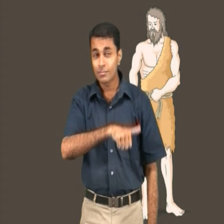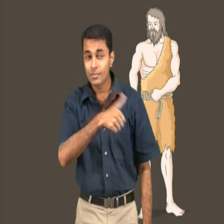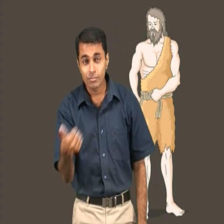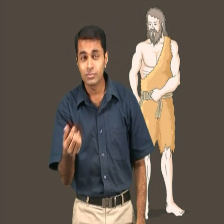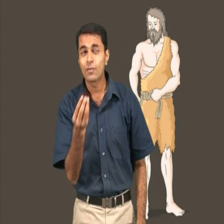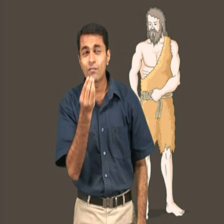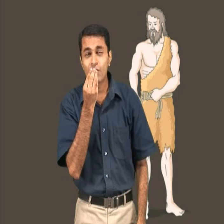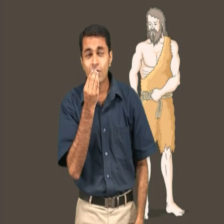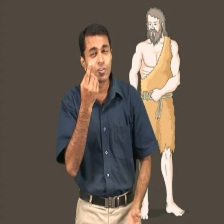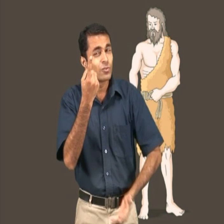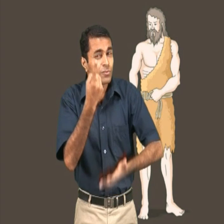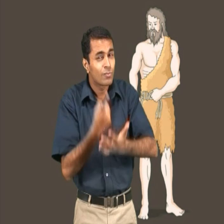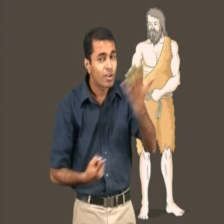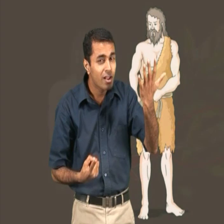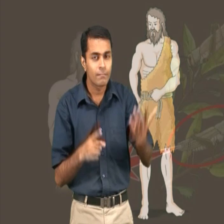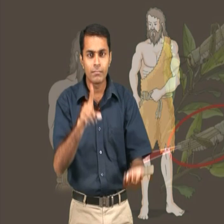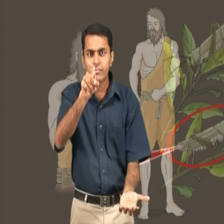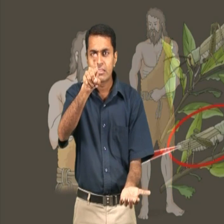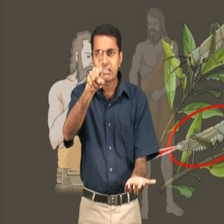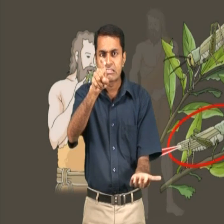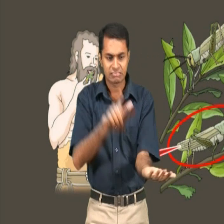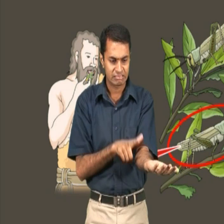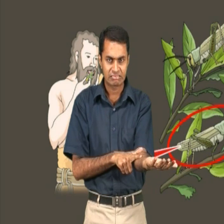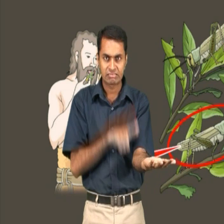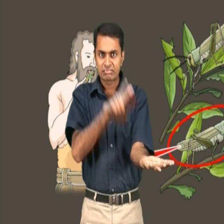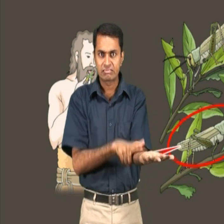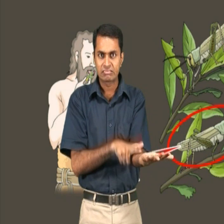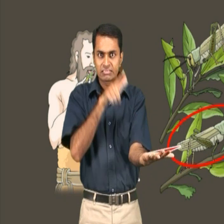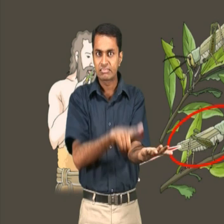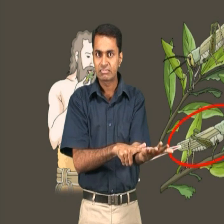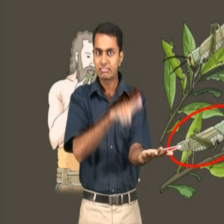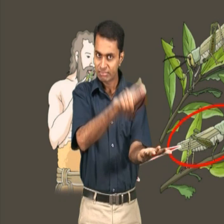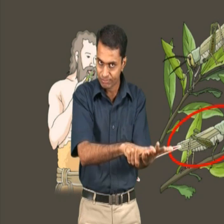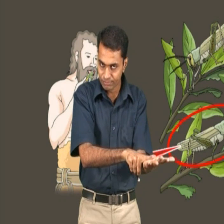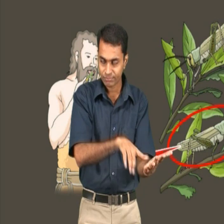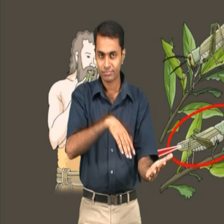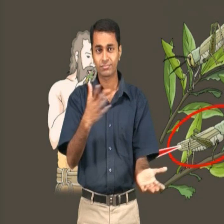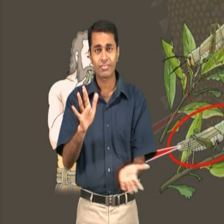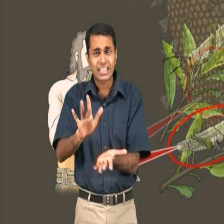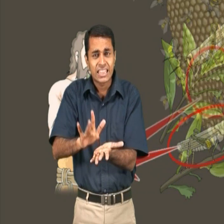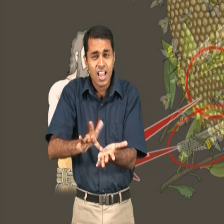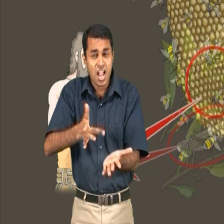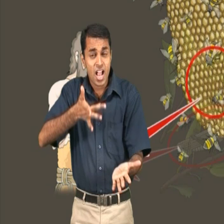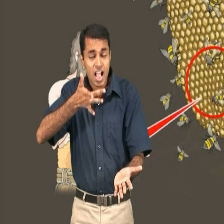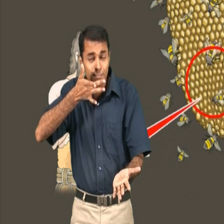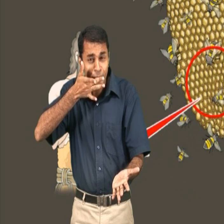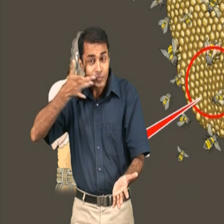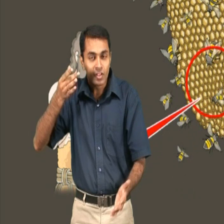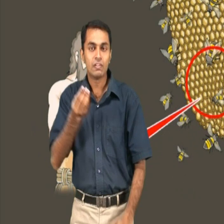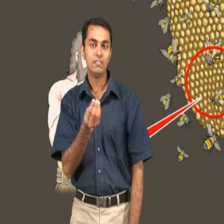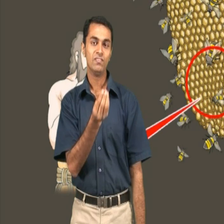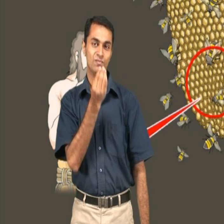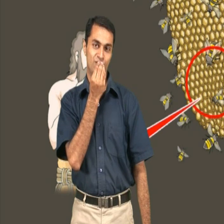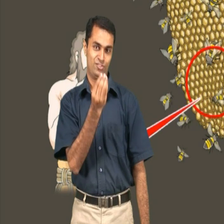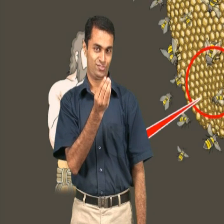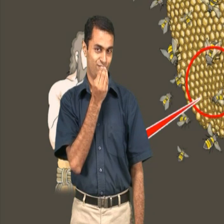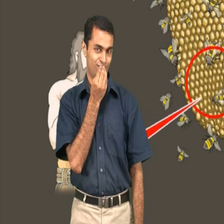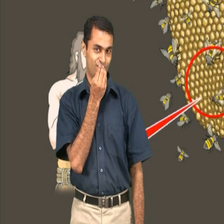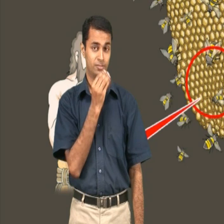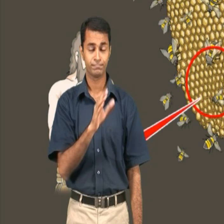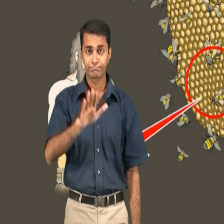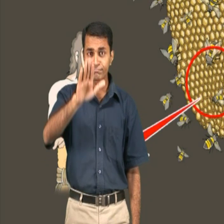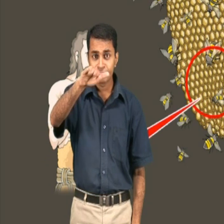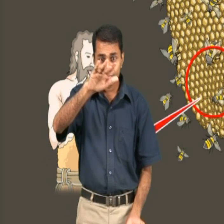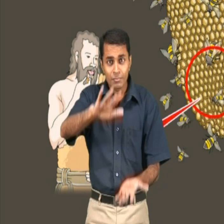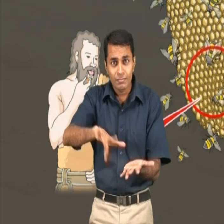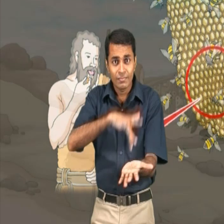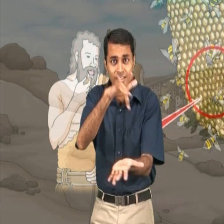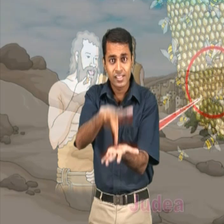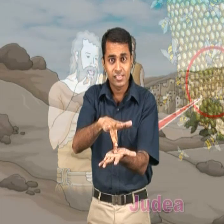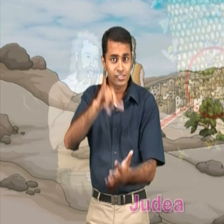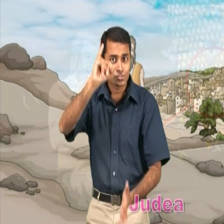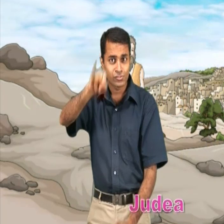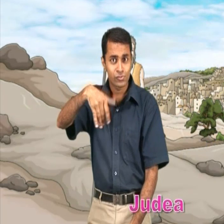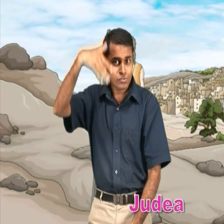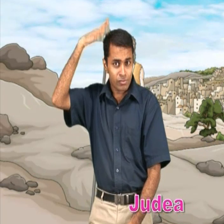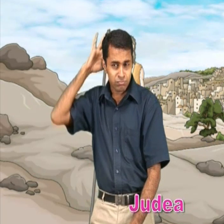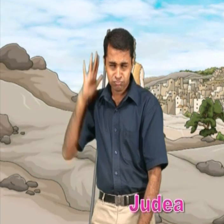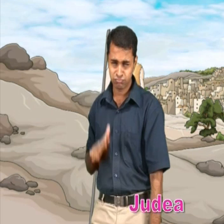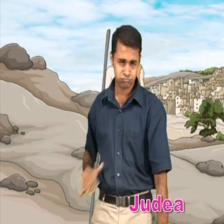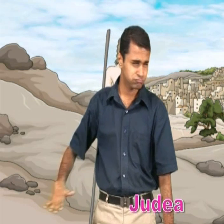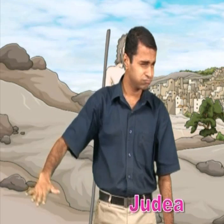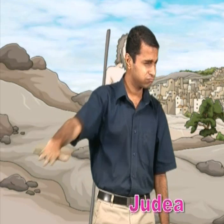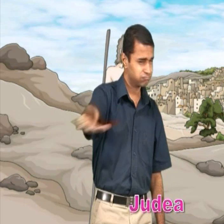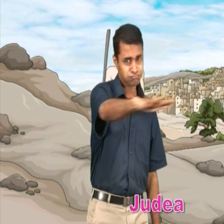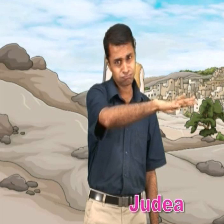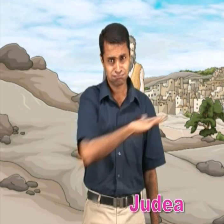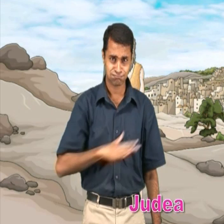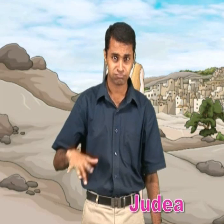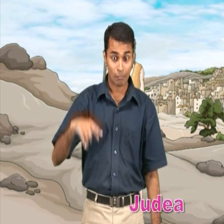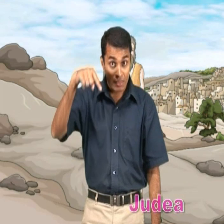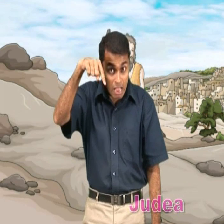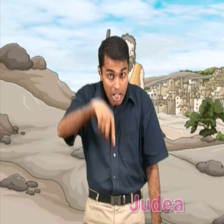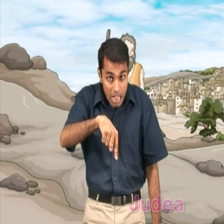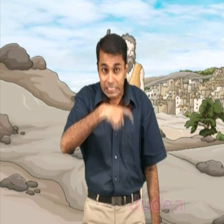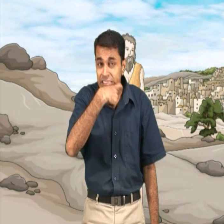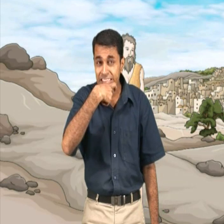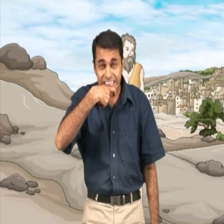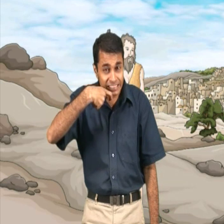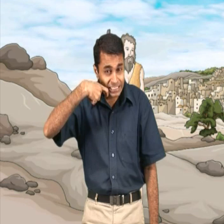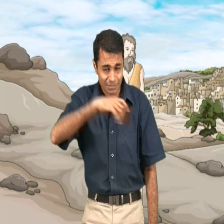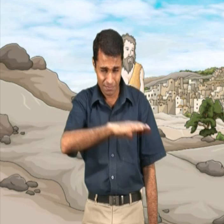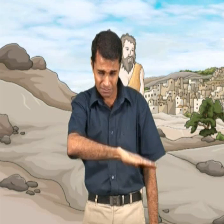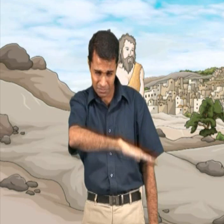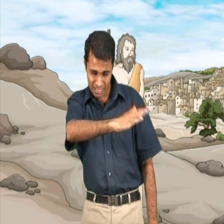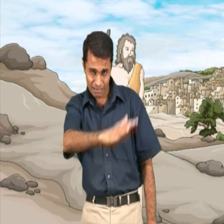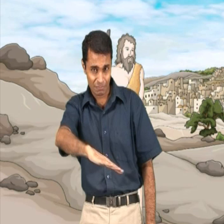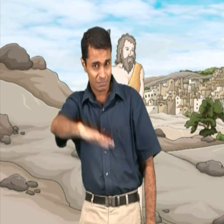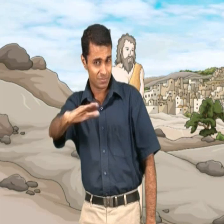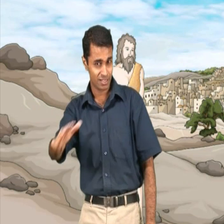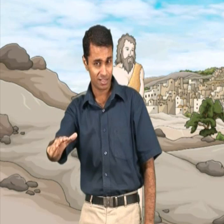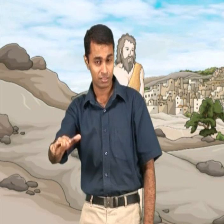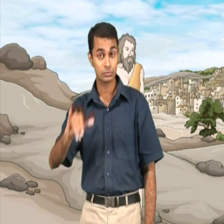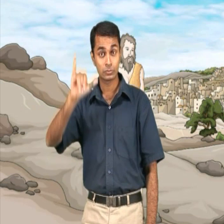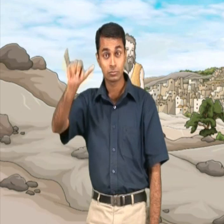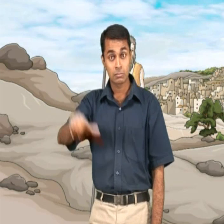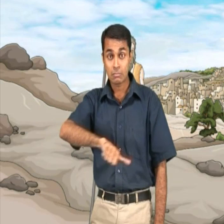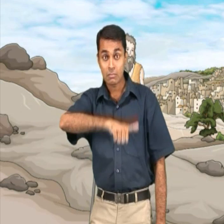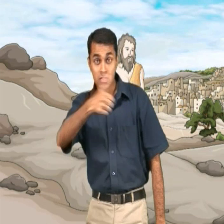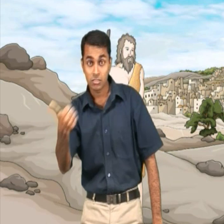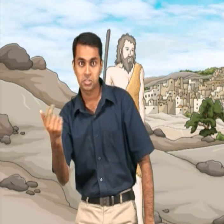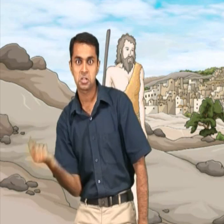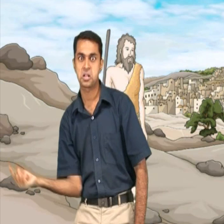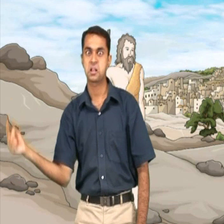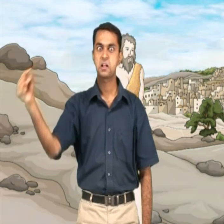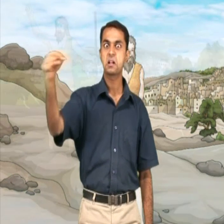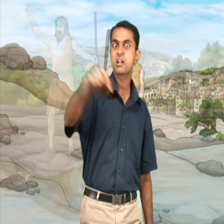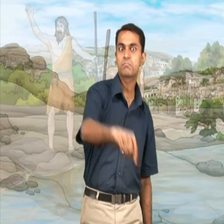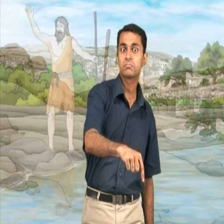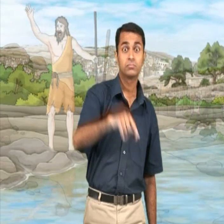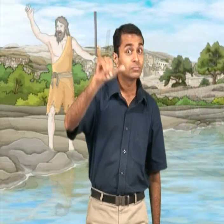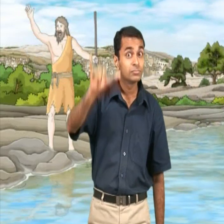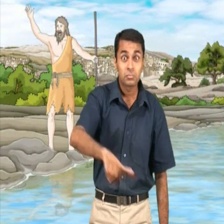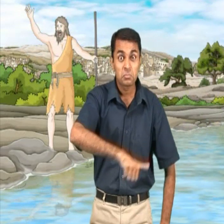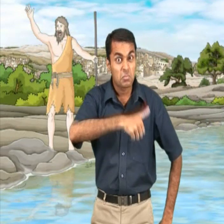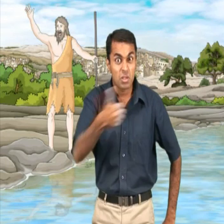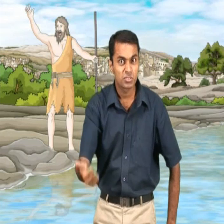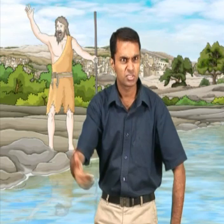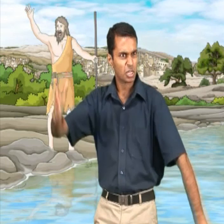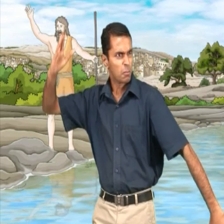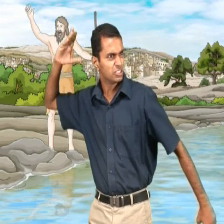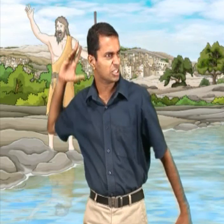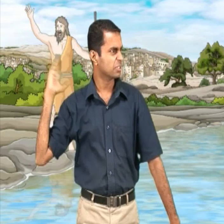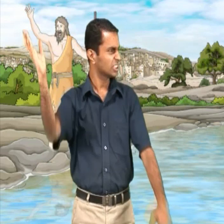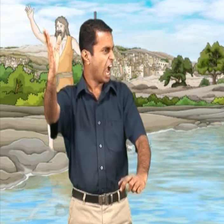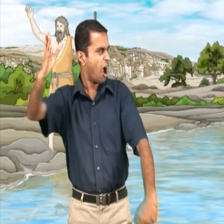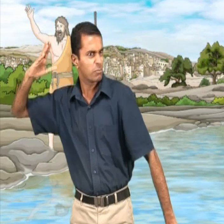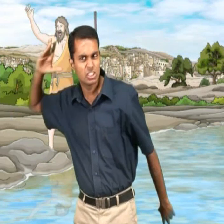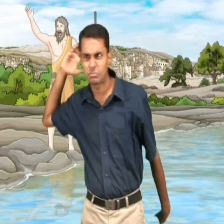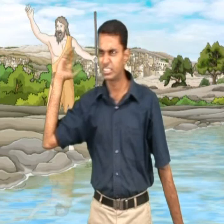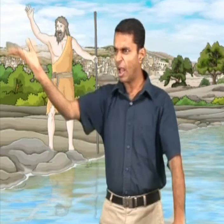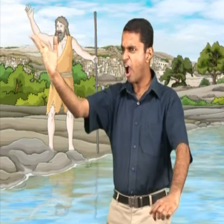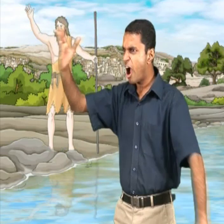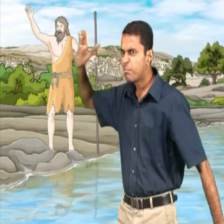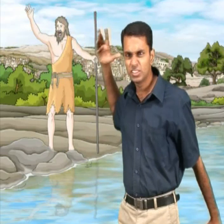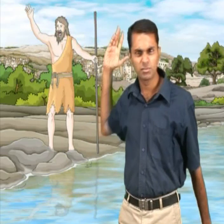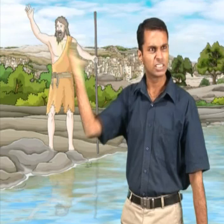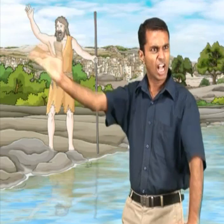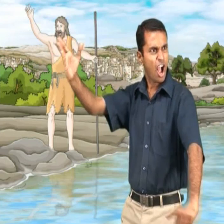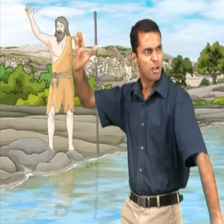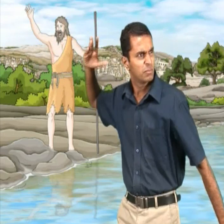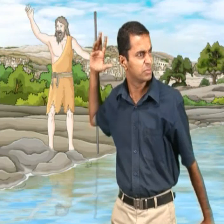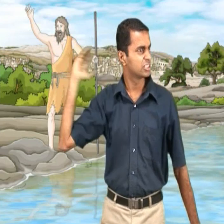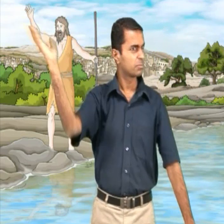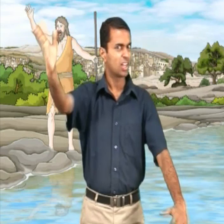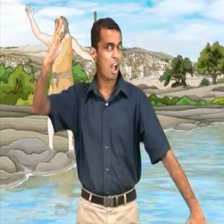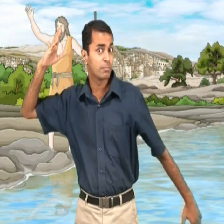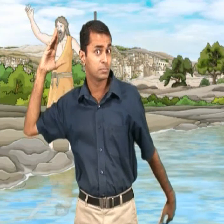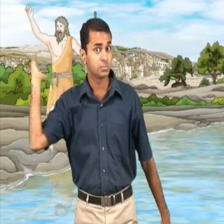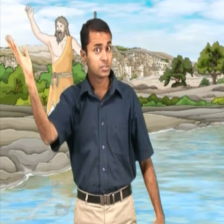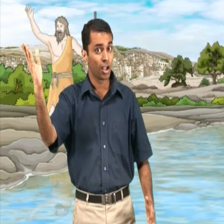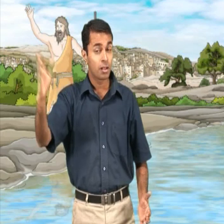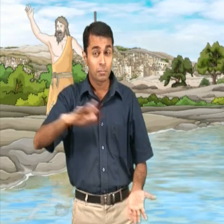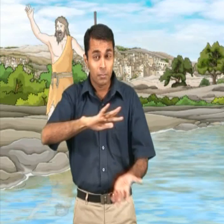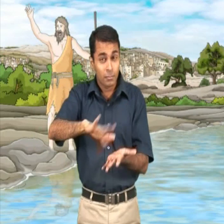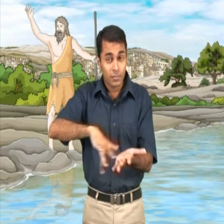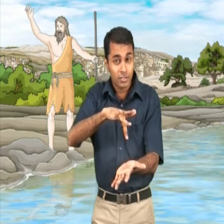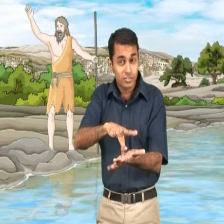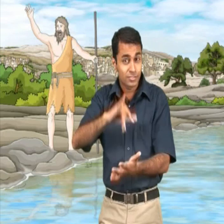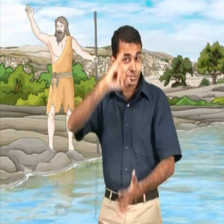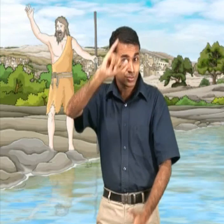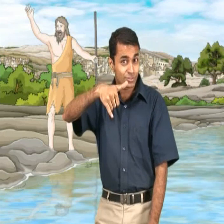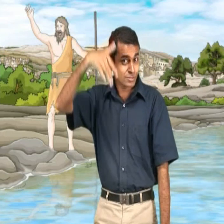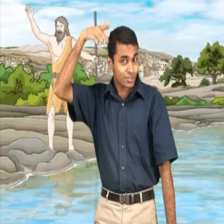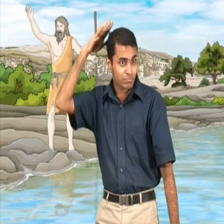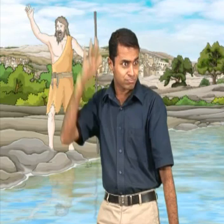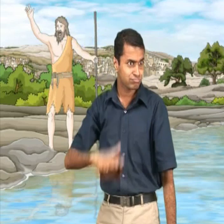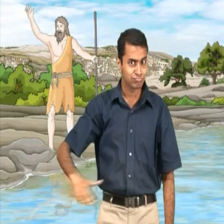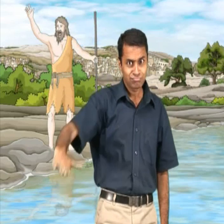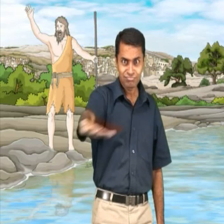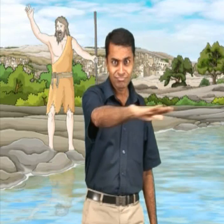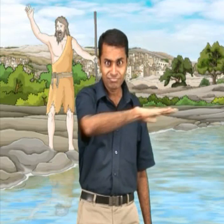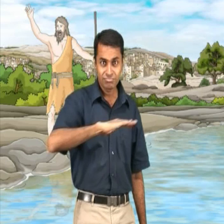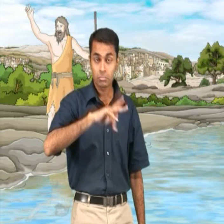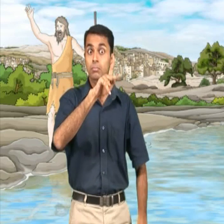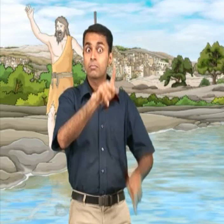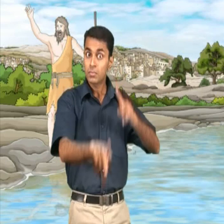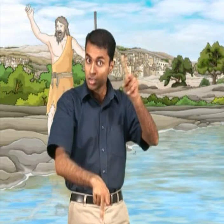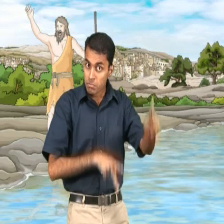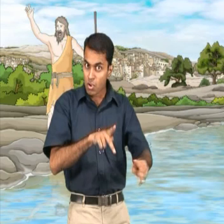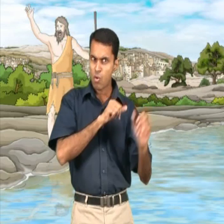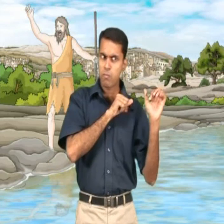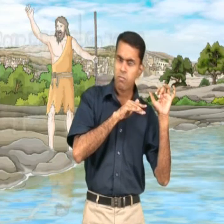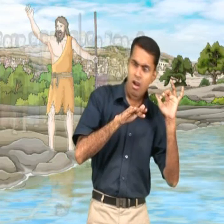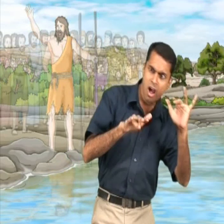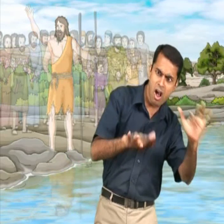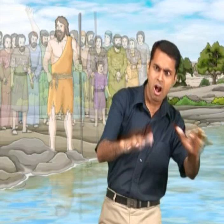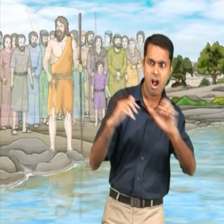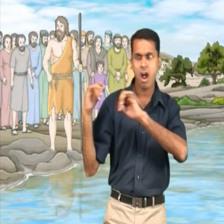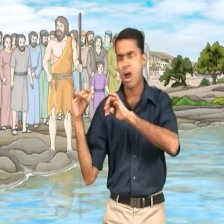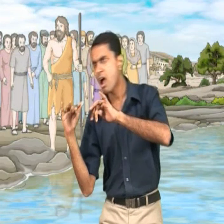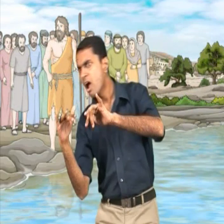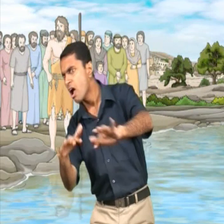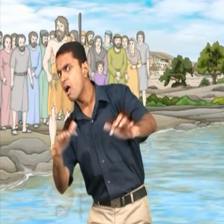His food was locusts and wild honey.